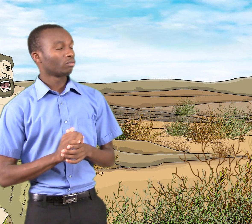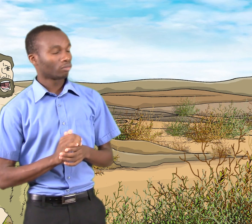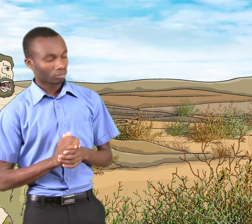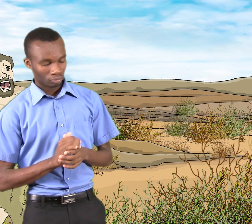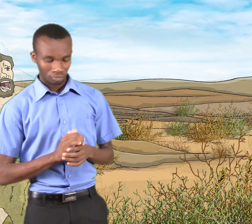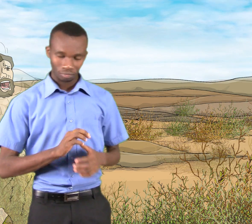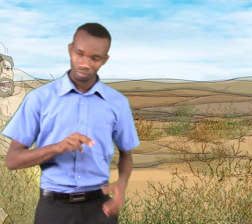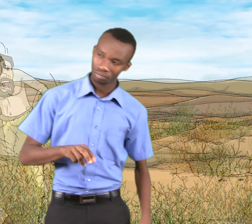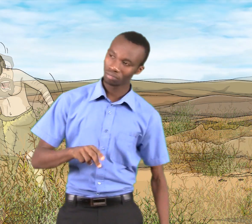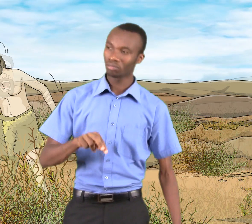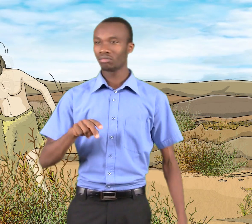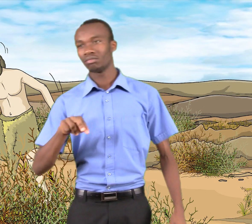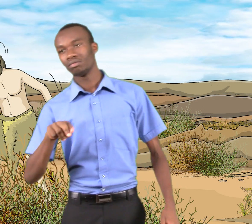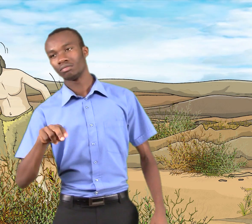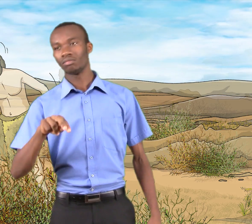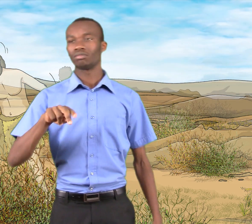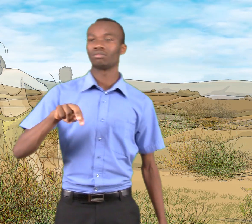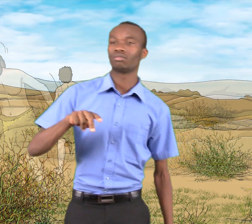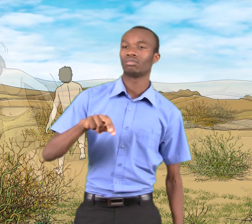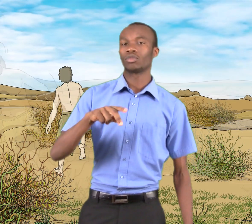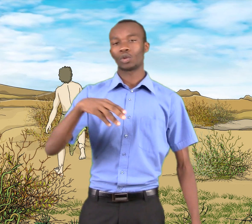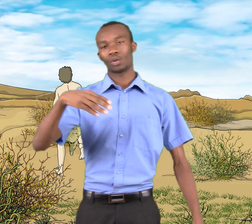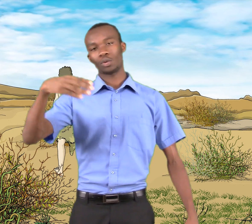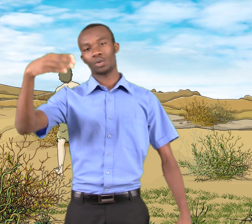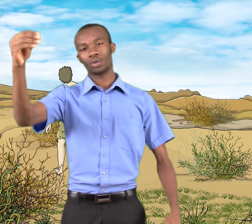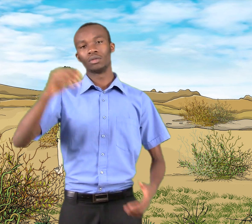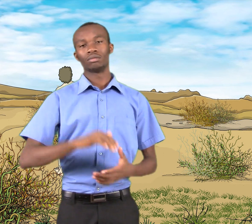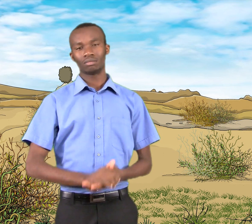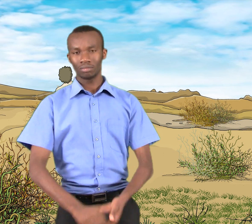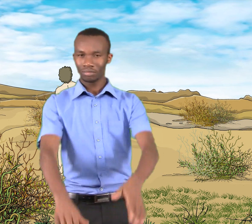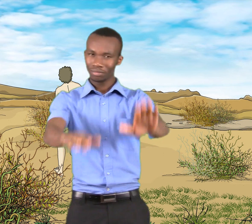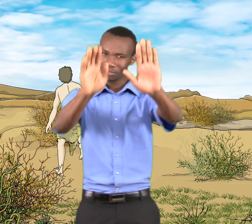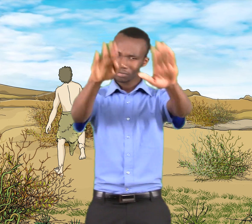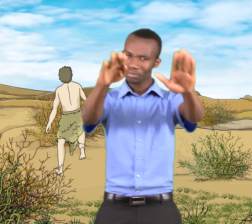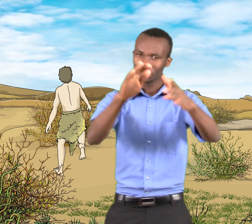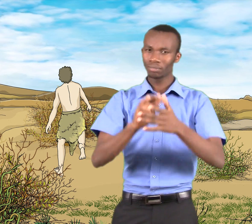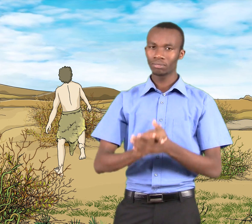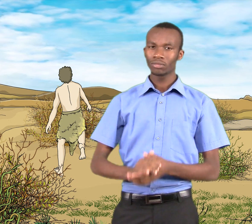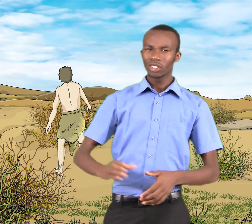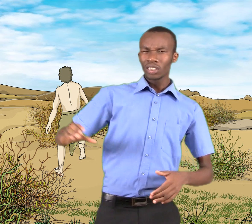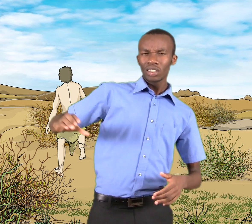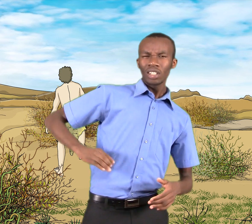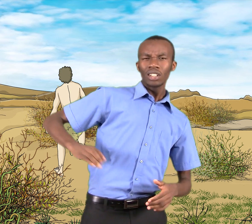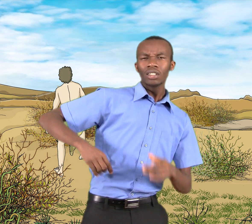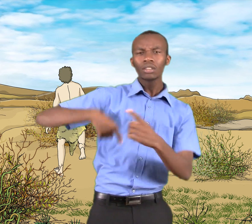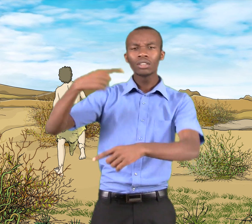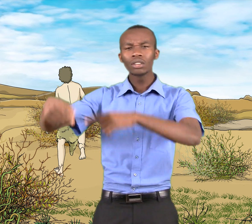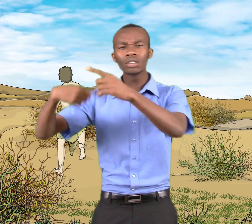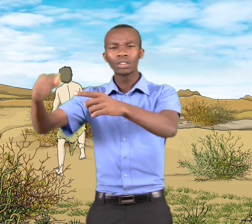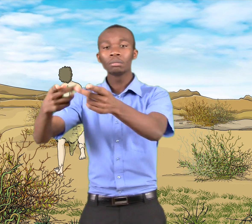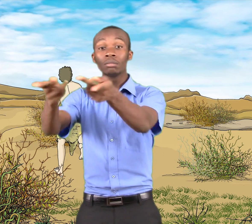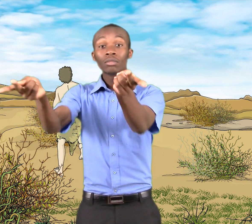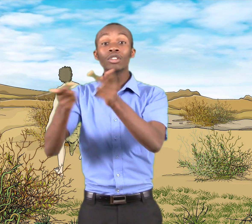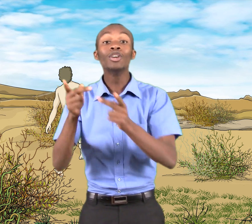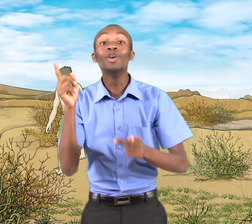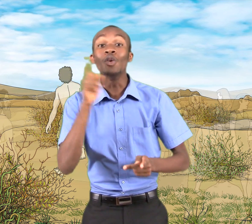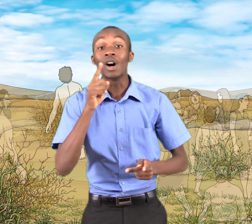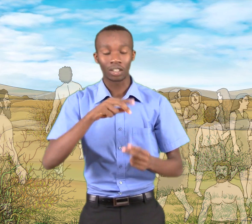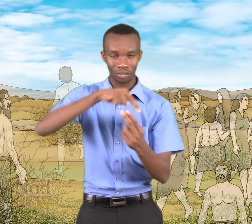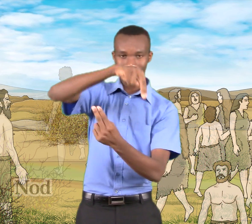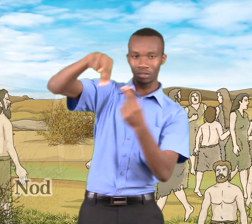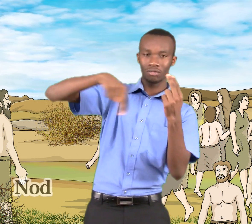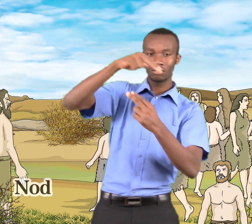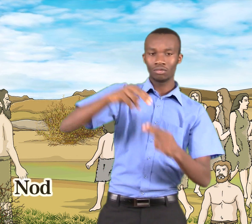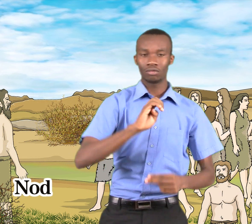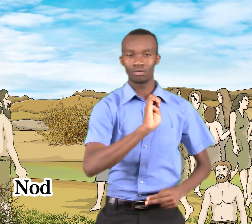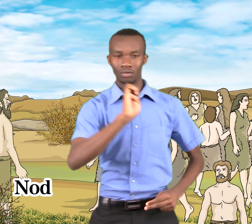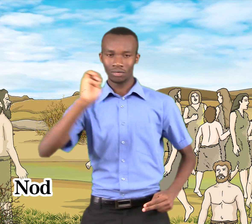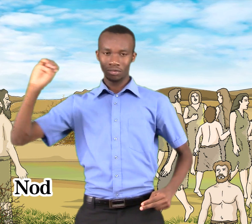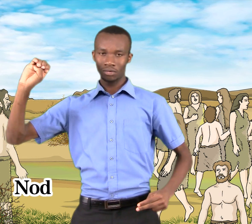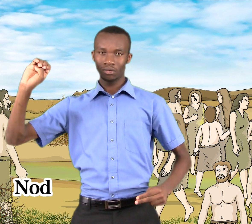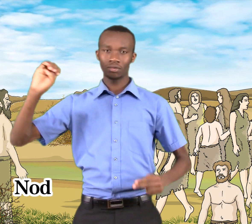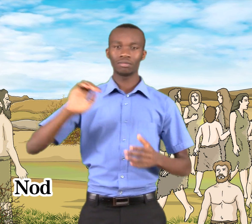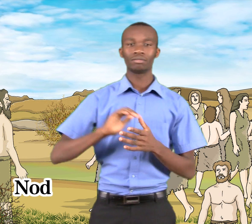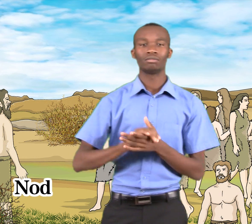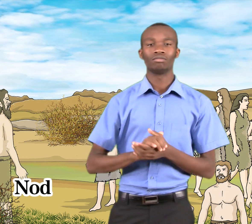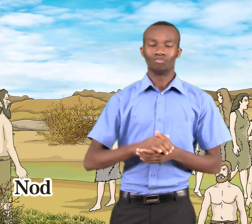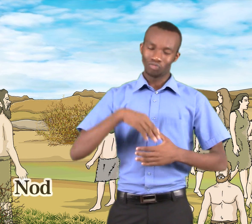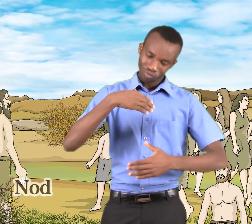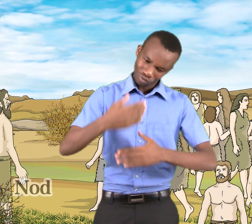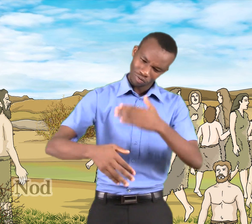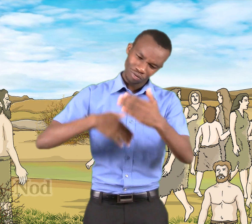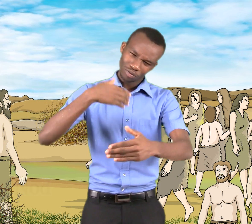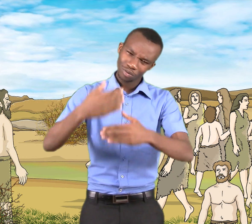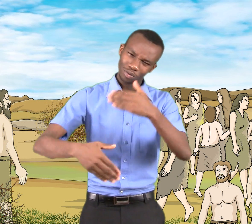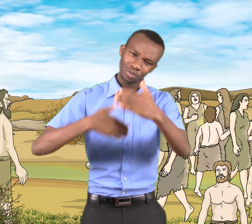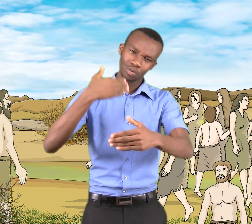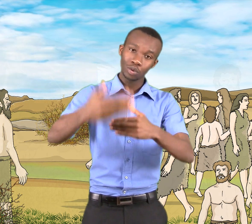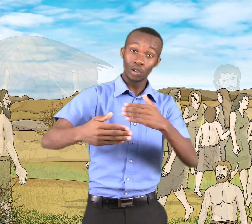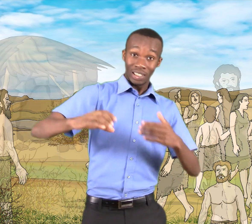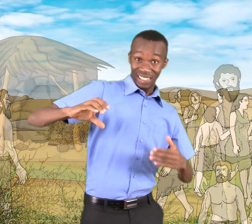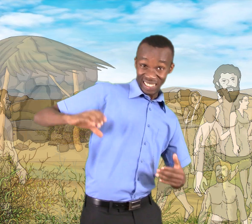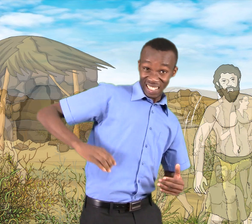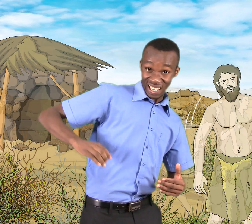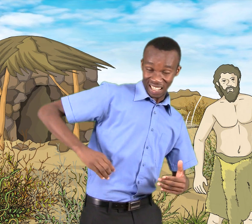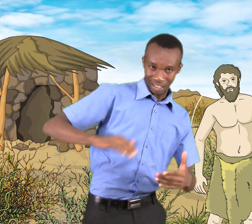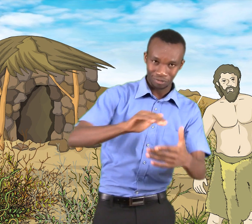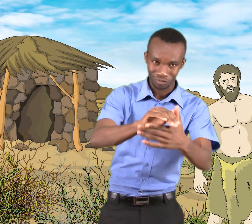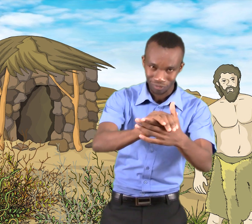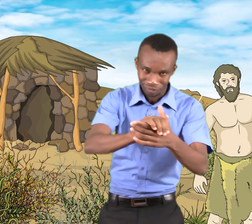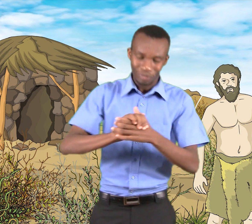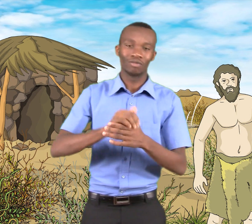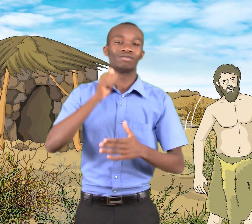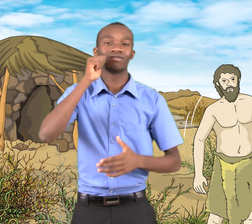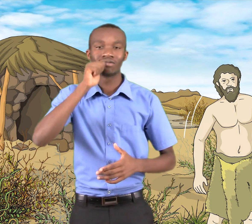So Cain went out from the presence of the LORD and settled in the land of Nod, east of Eden.